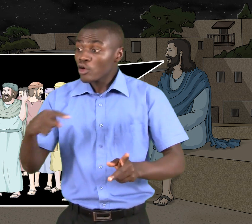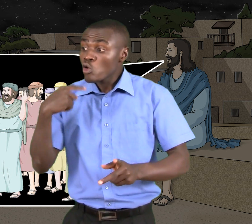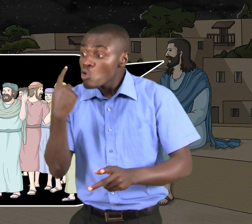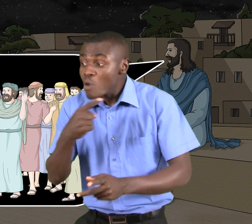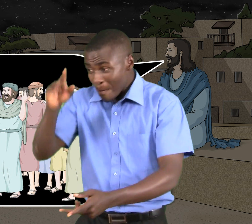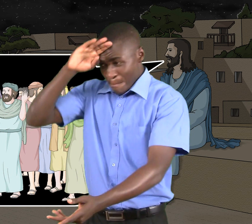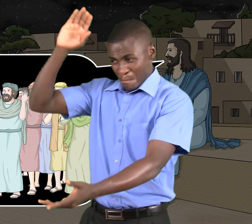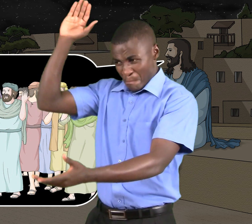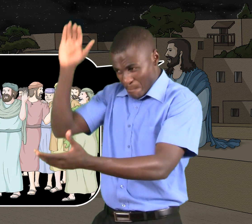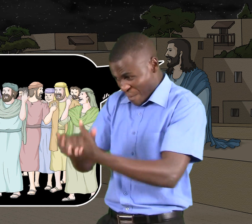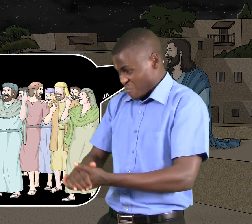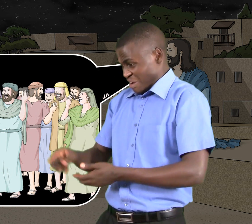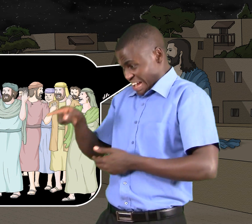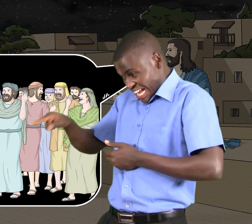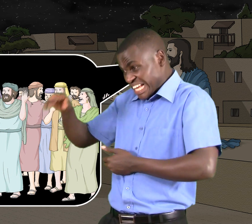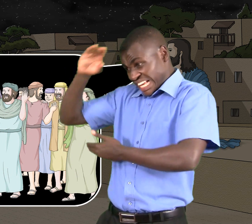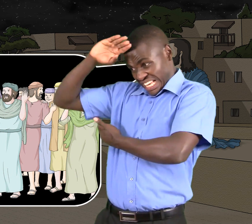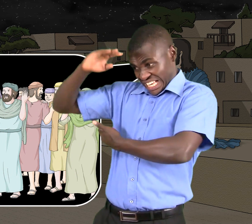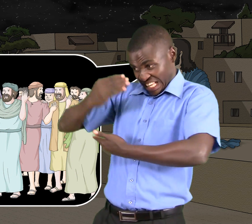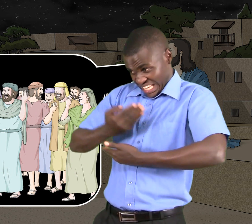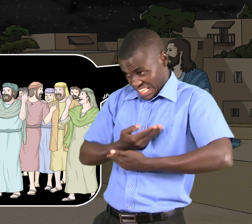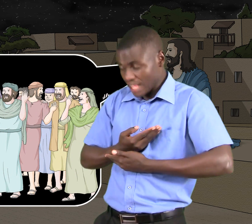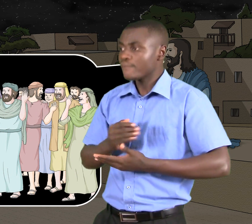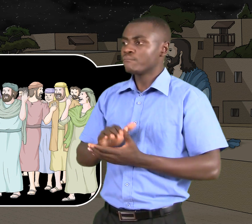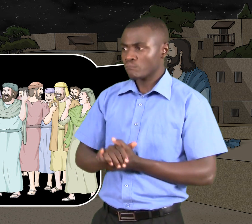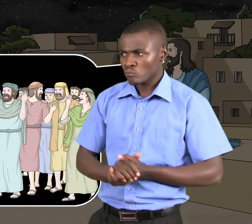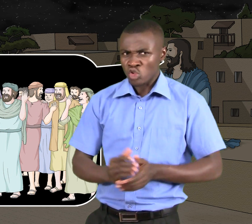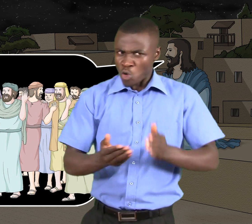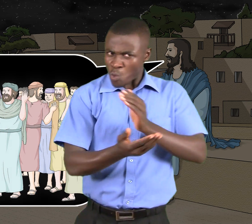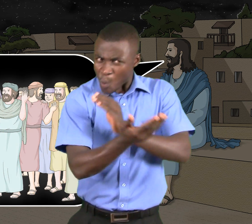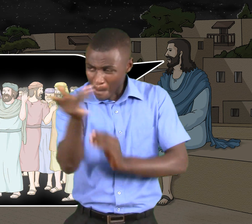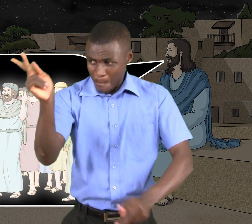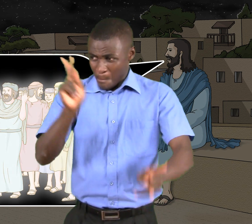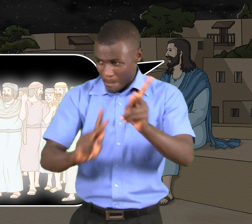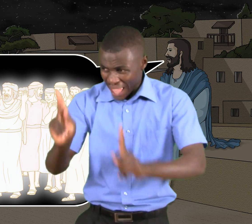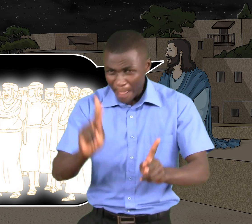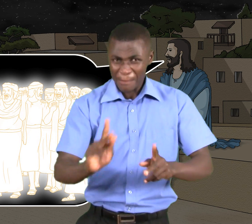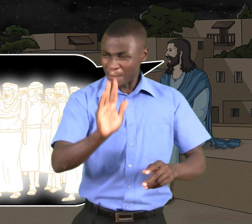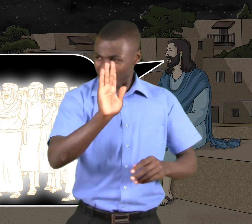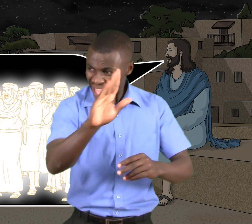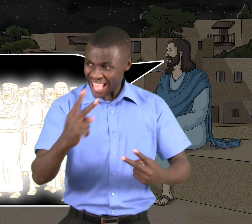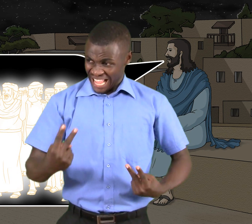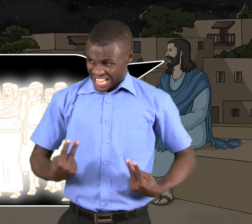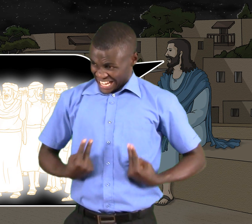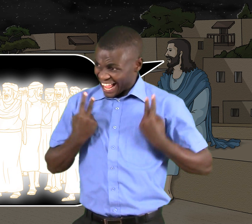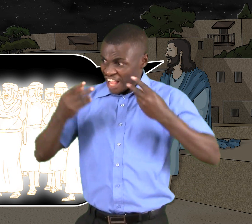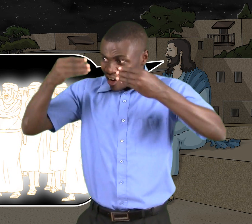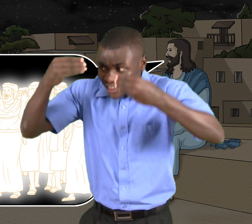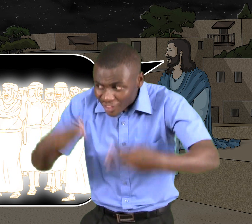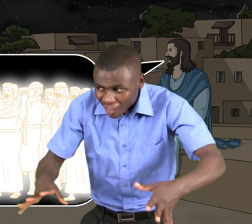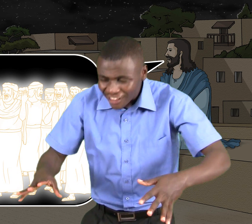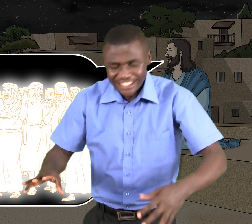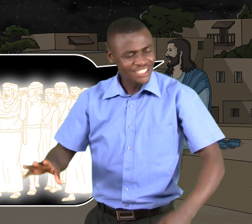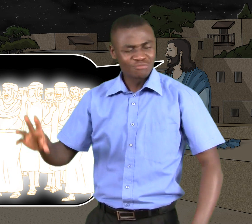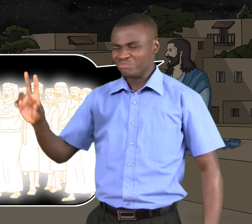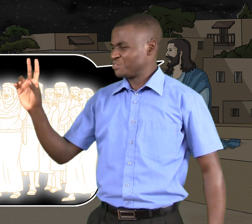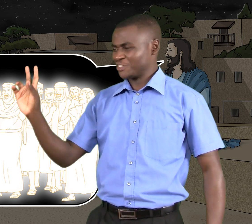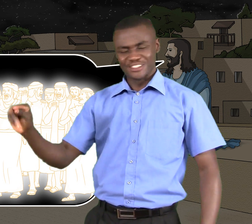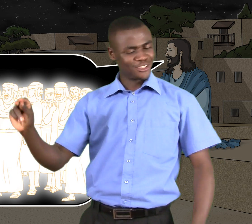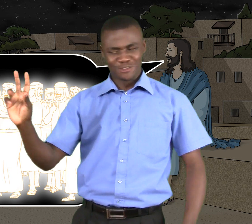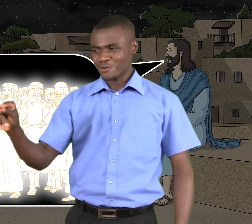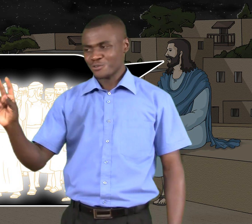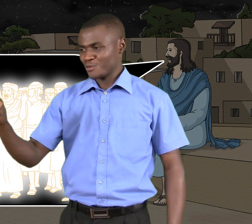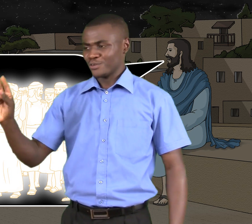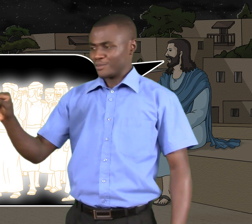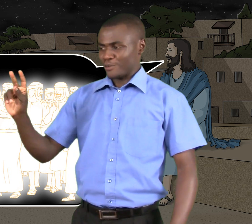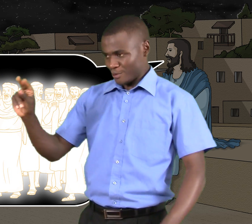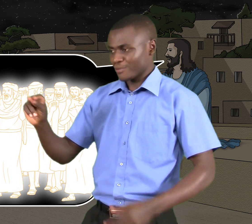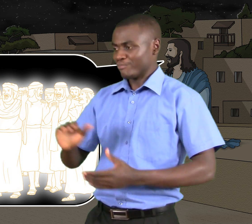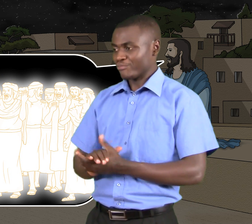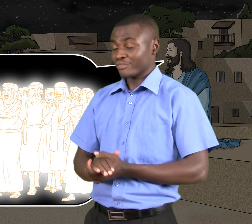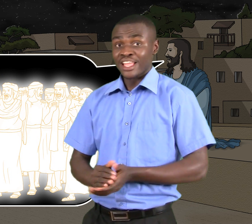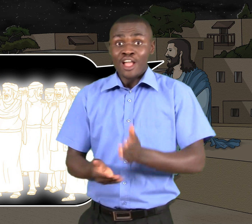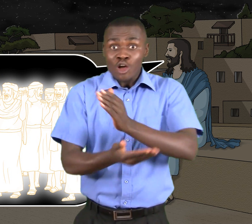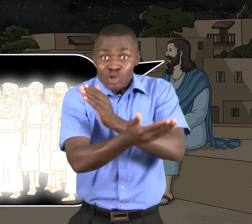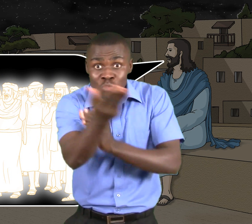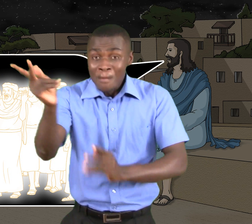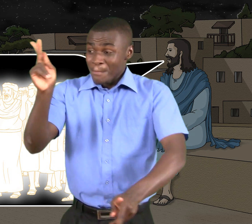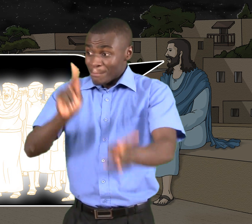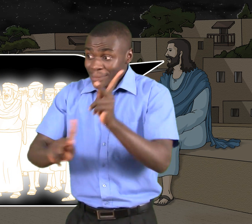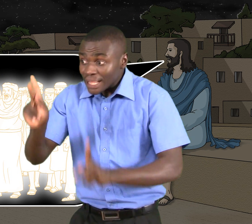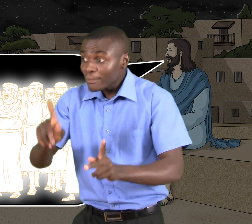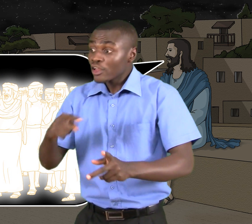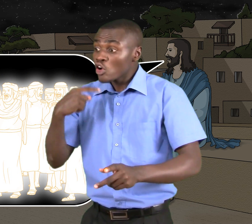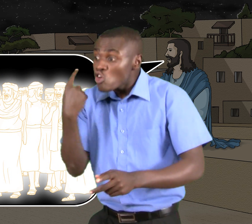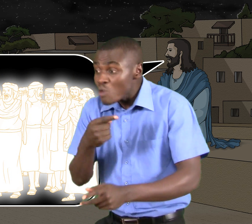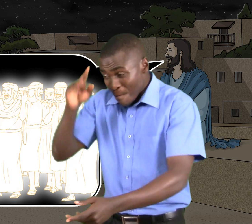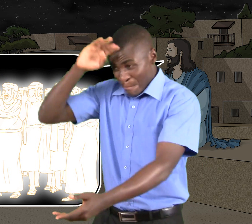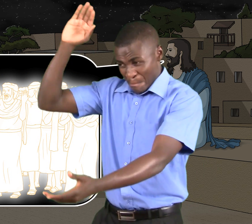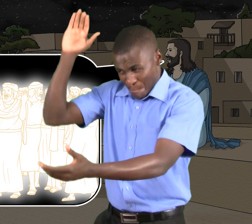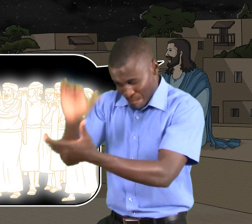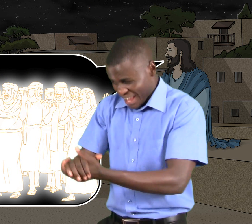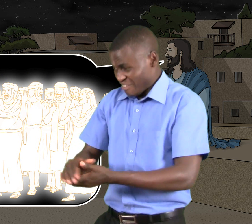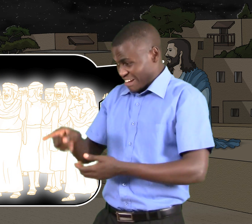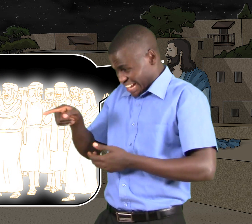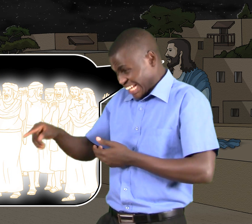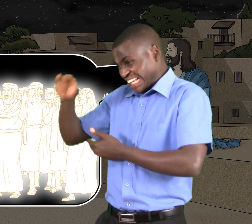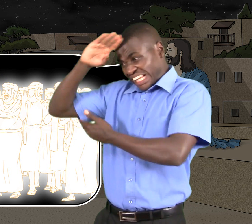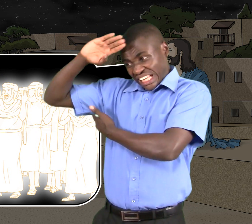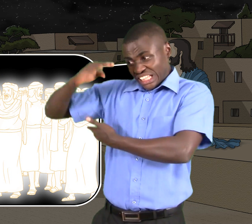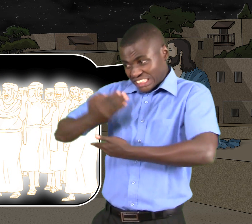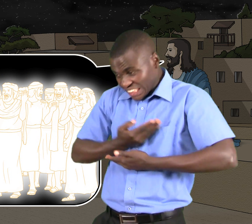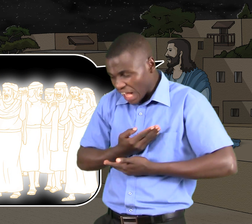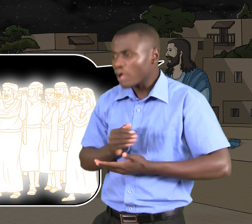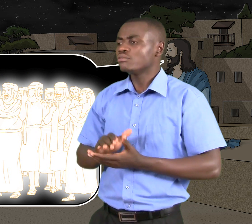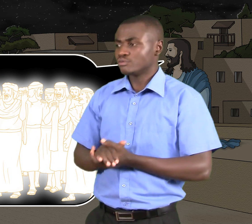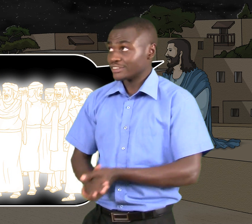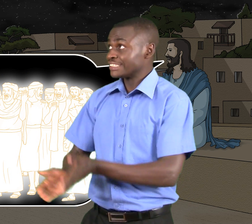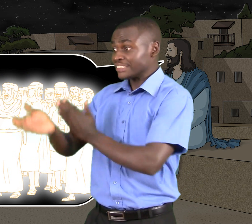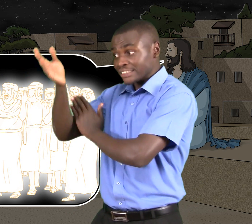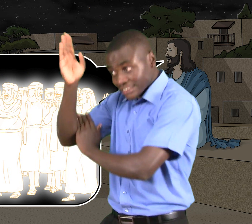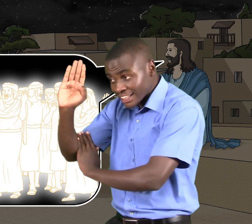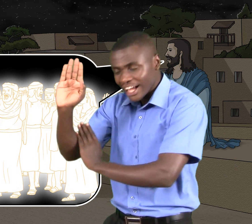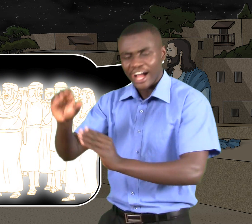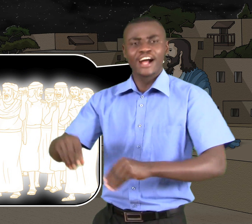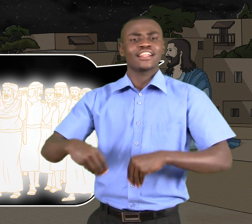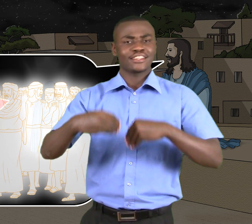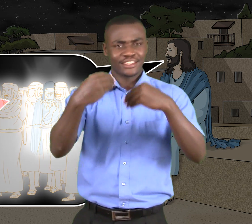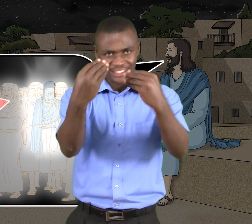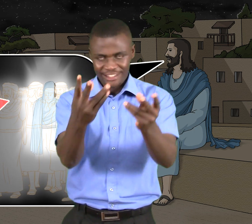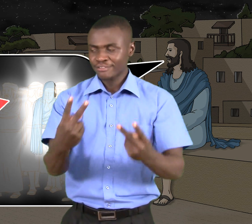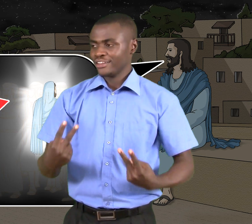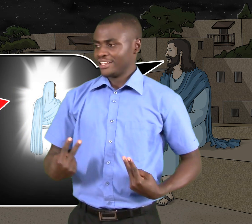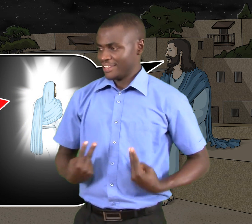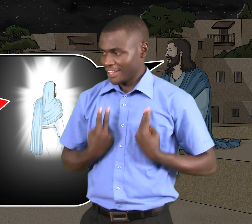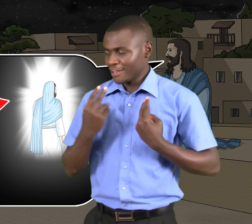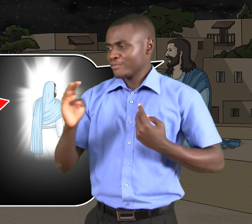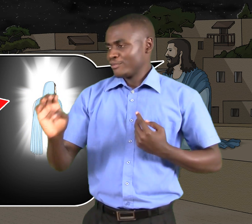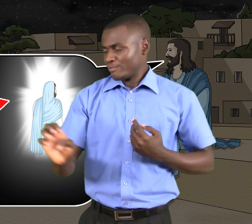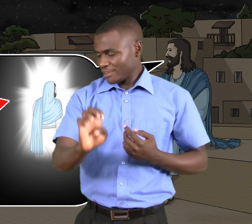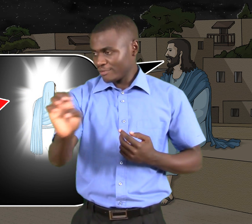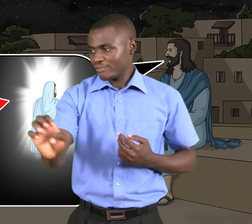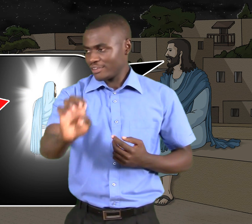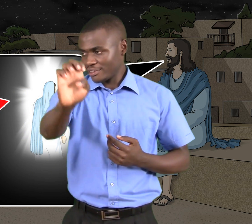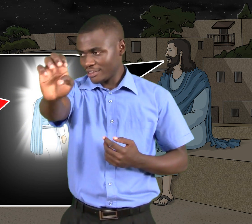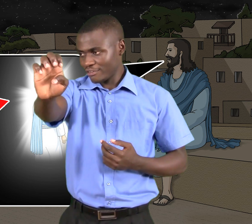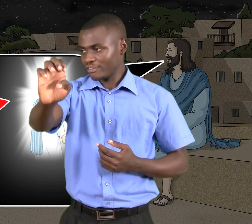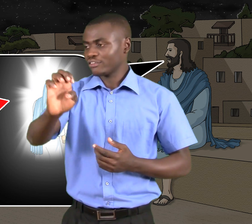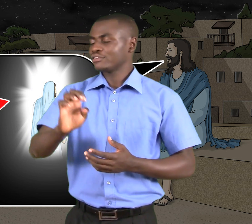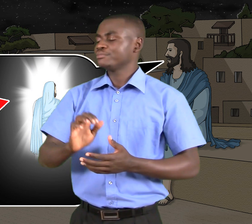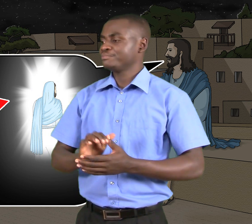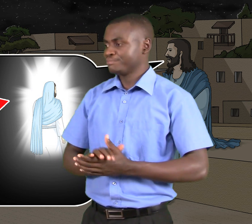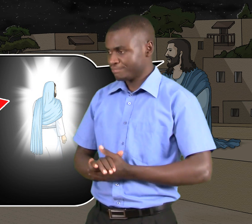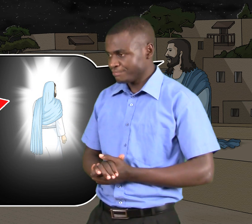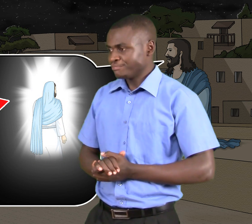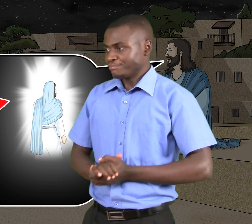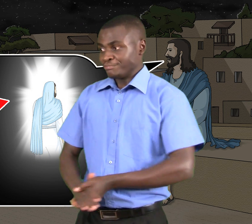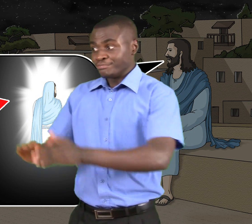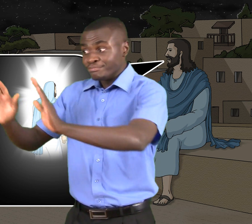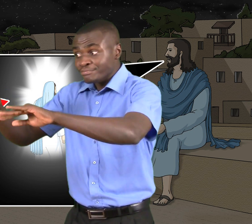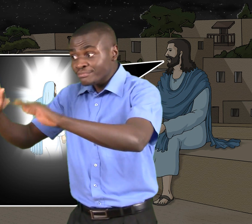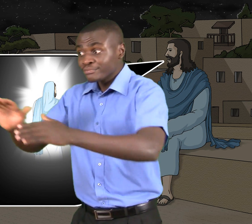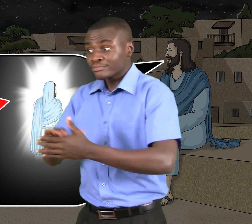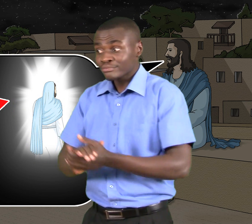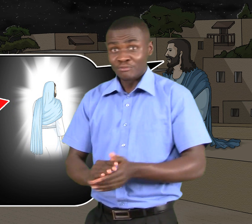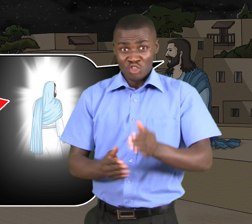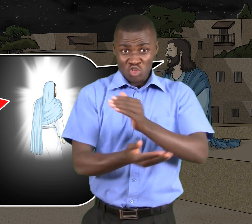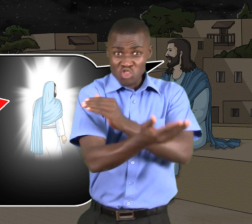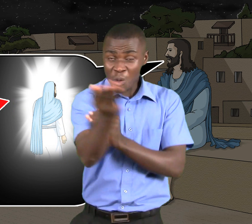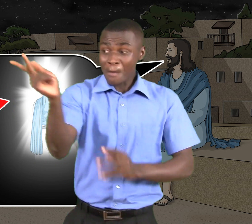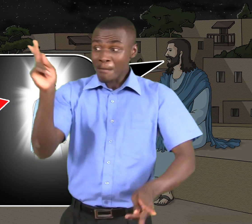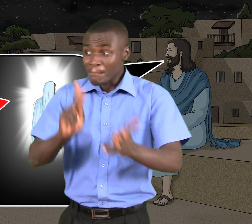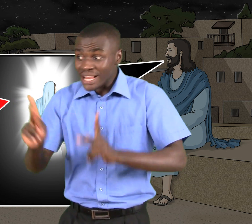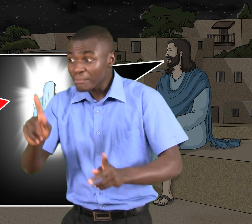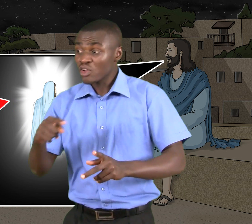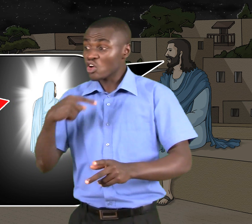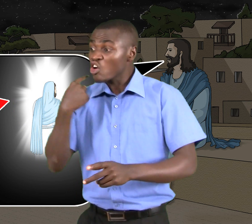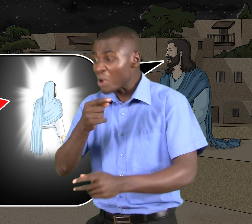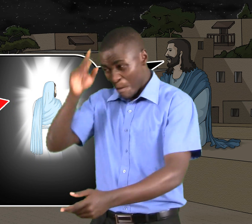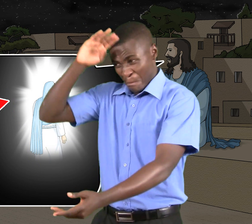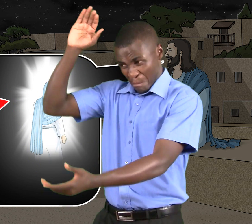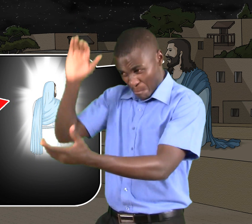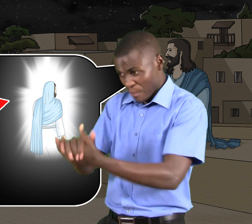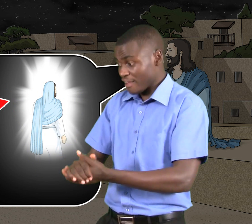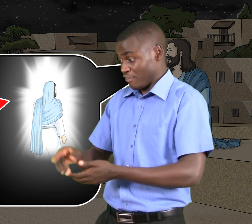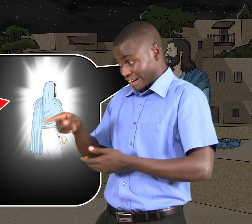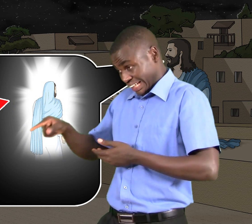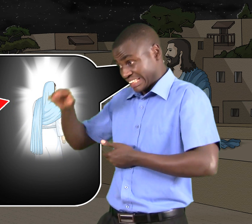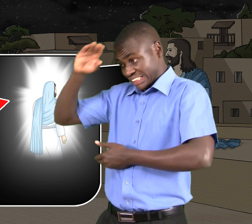For God did not send His Son into the world to condemn the world, but to save the world through Him.